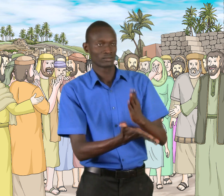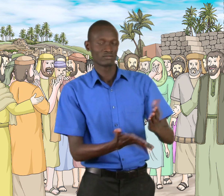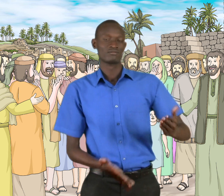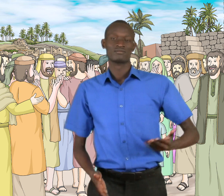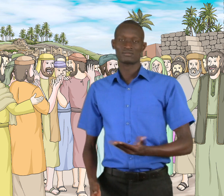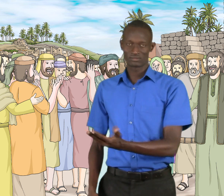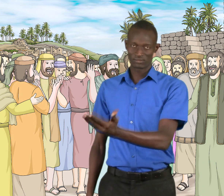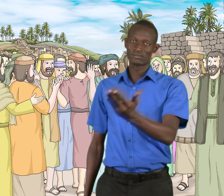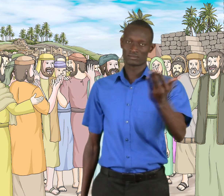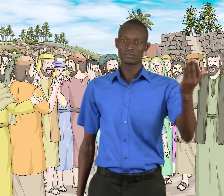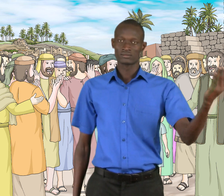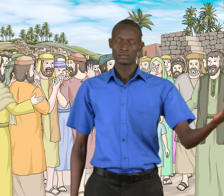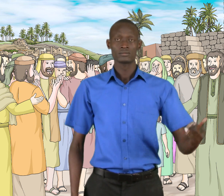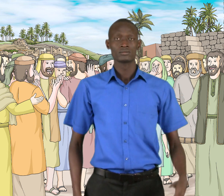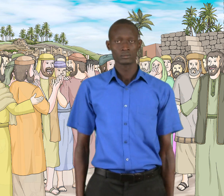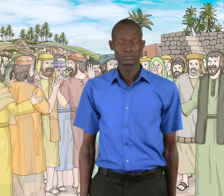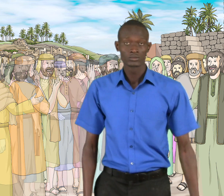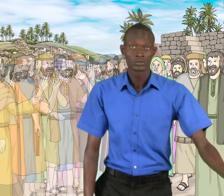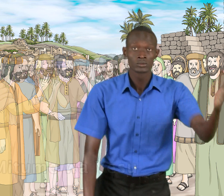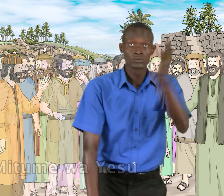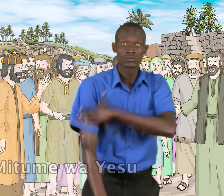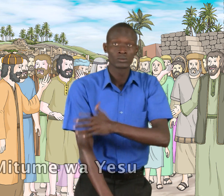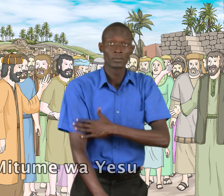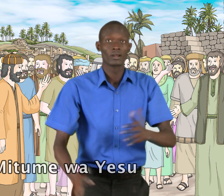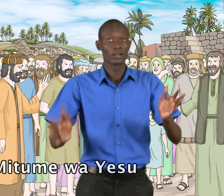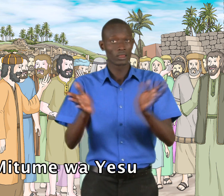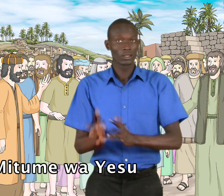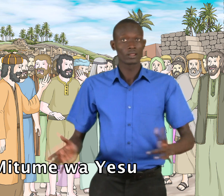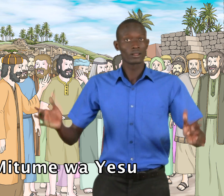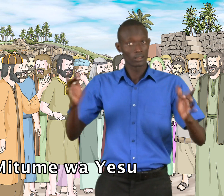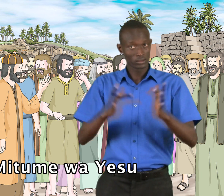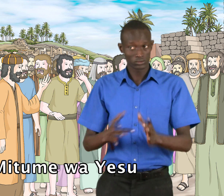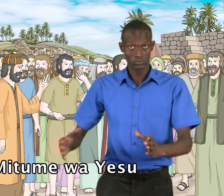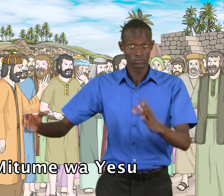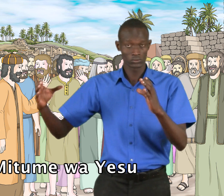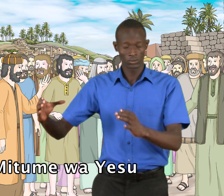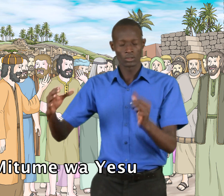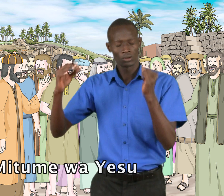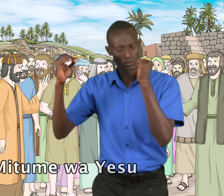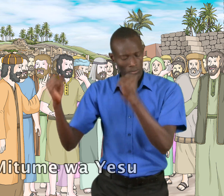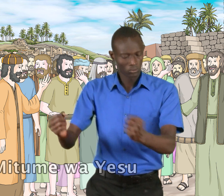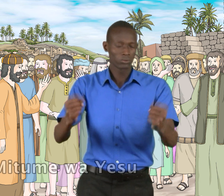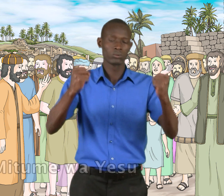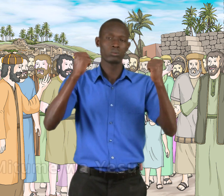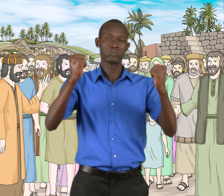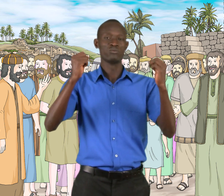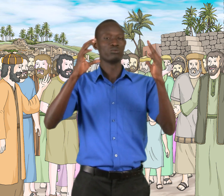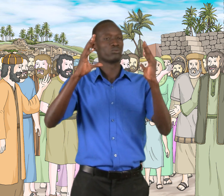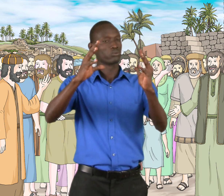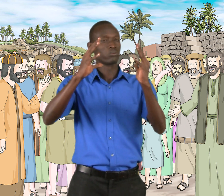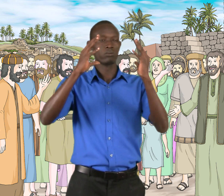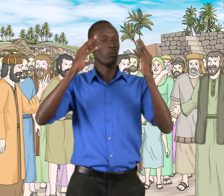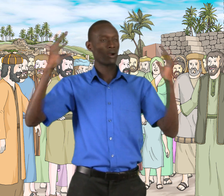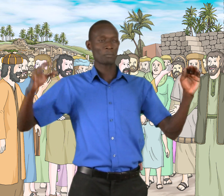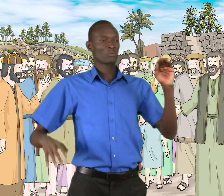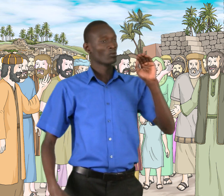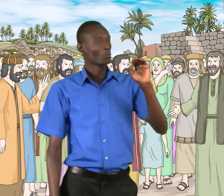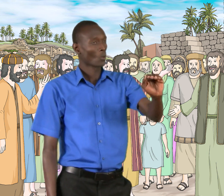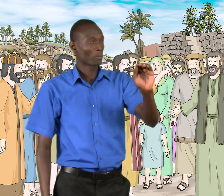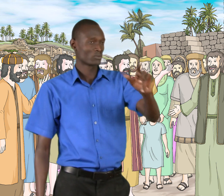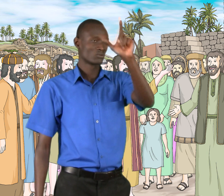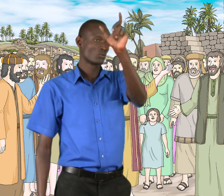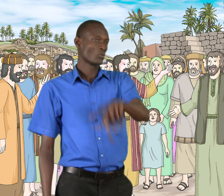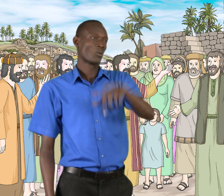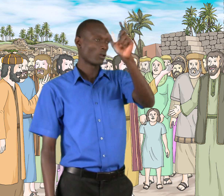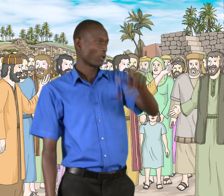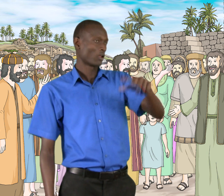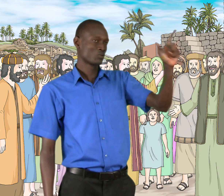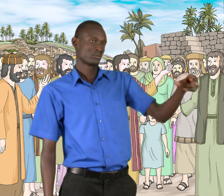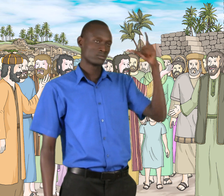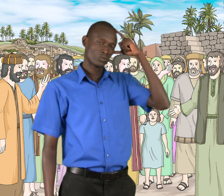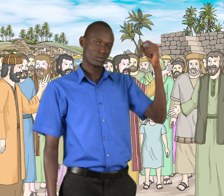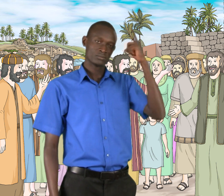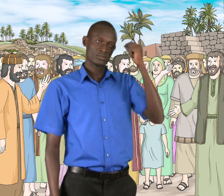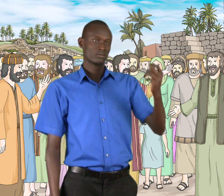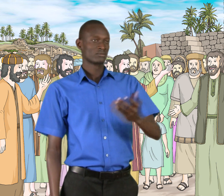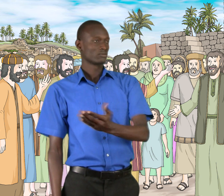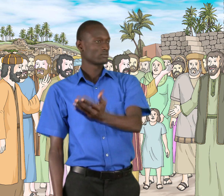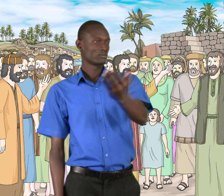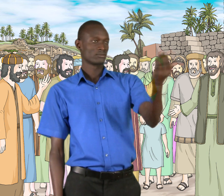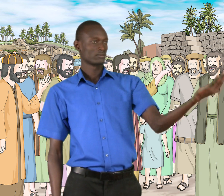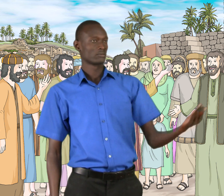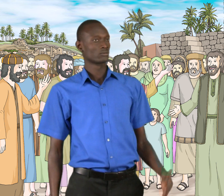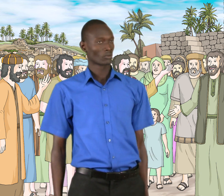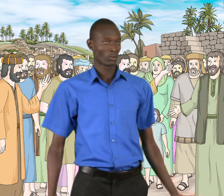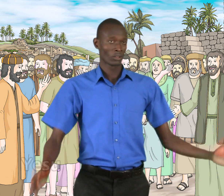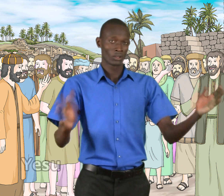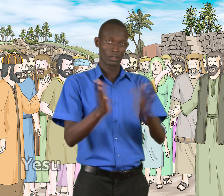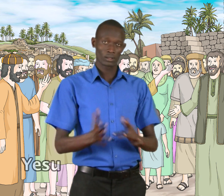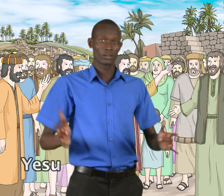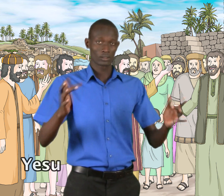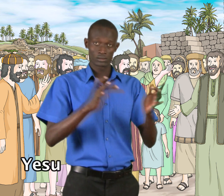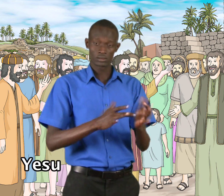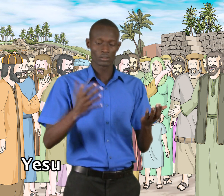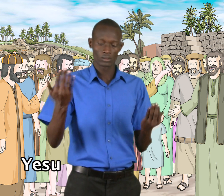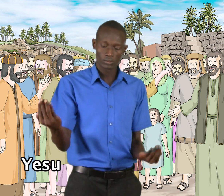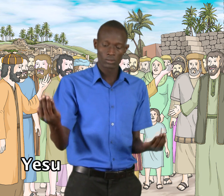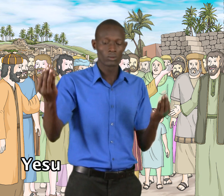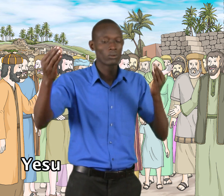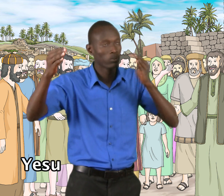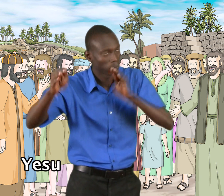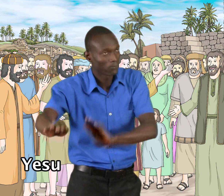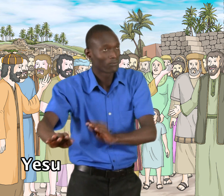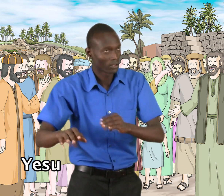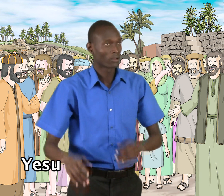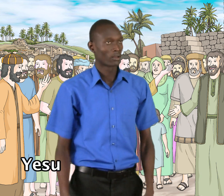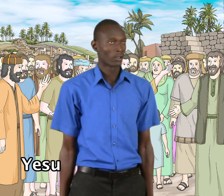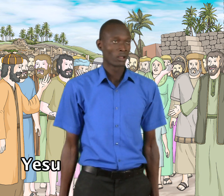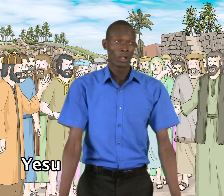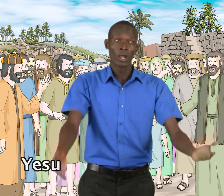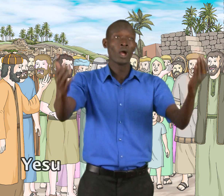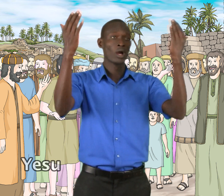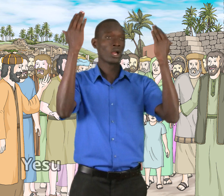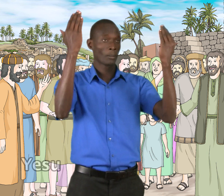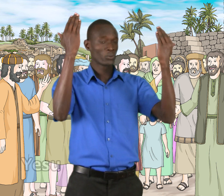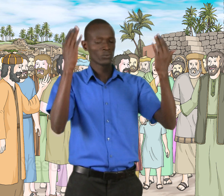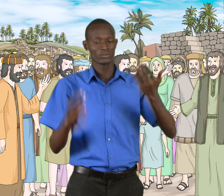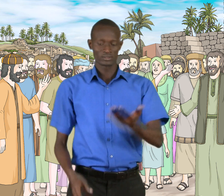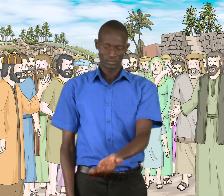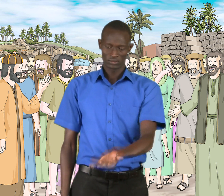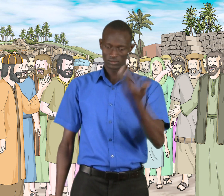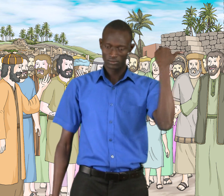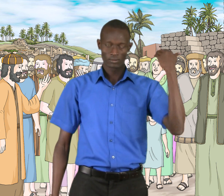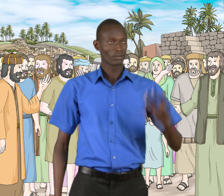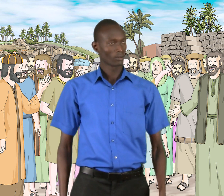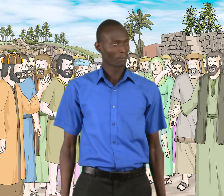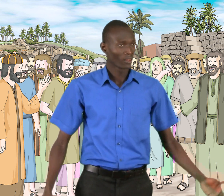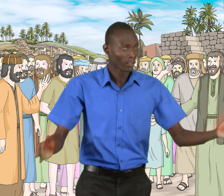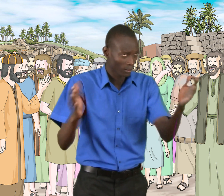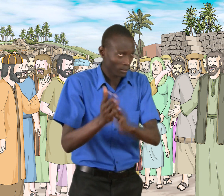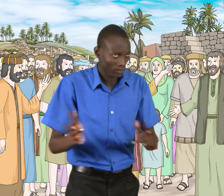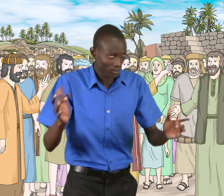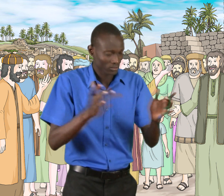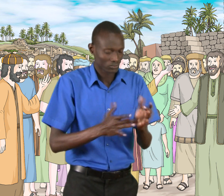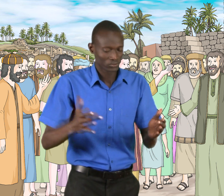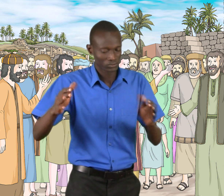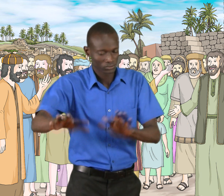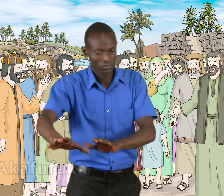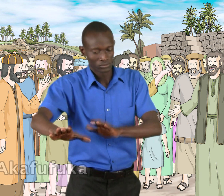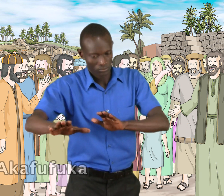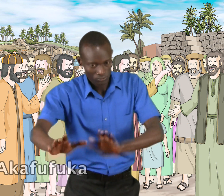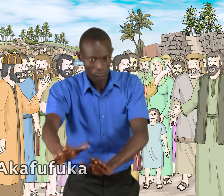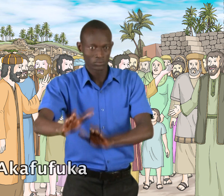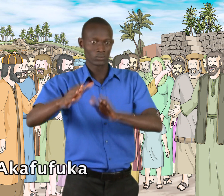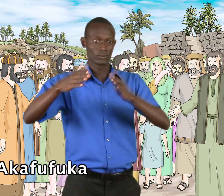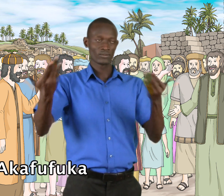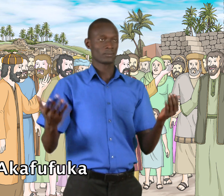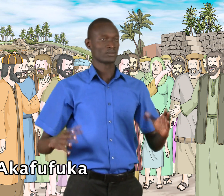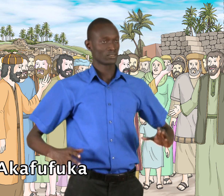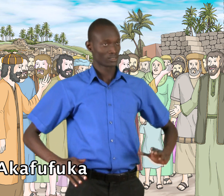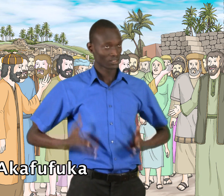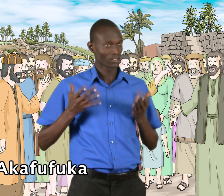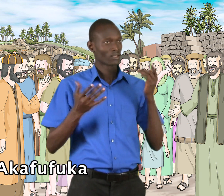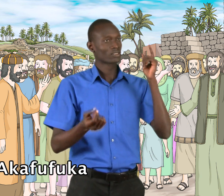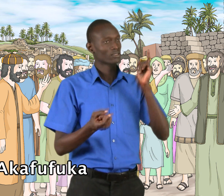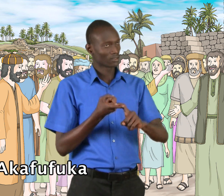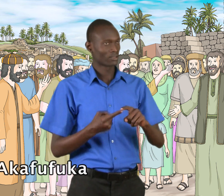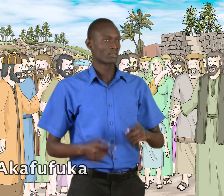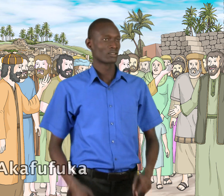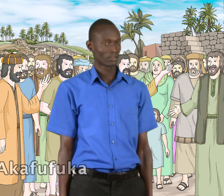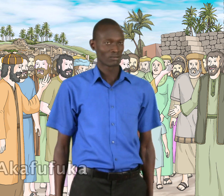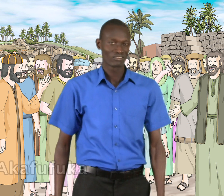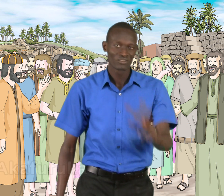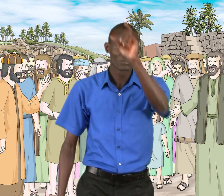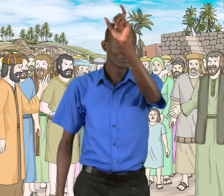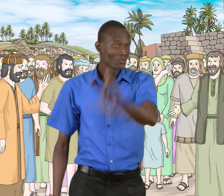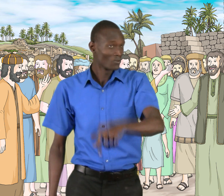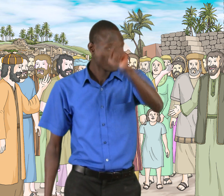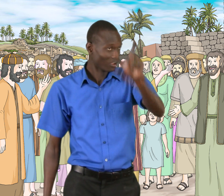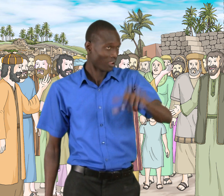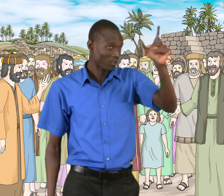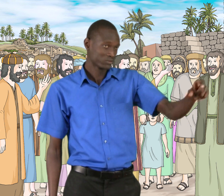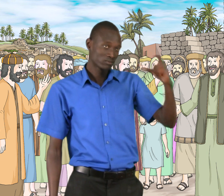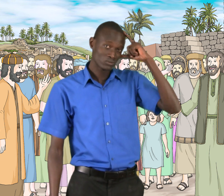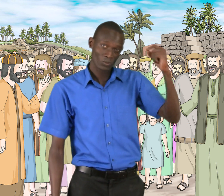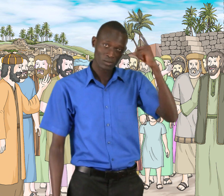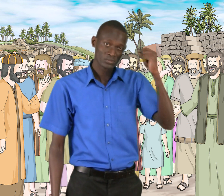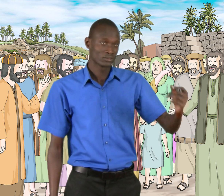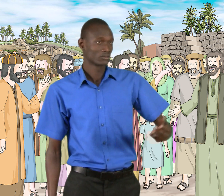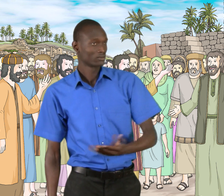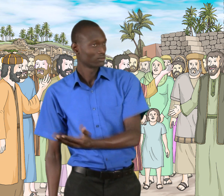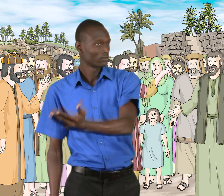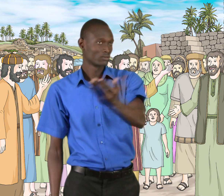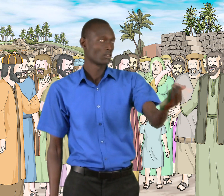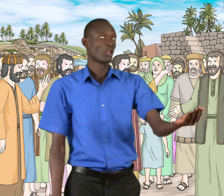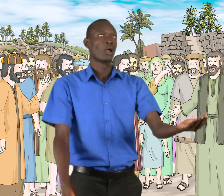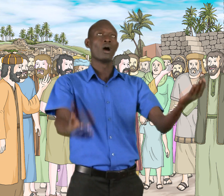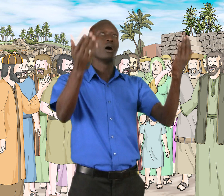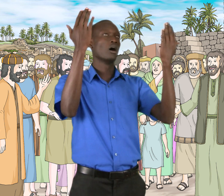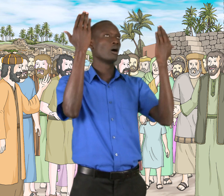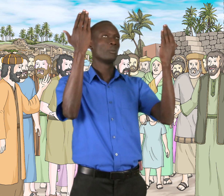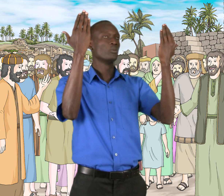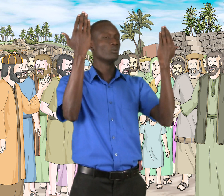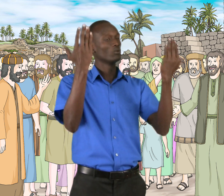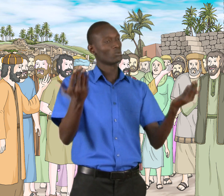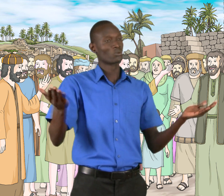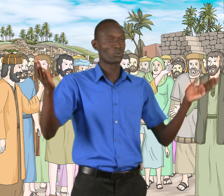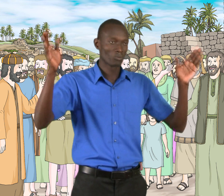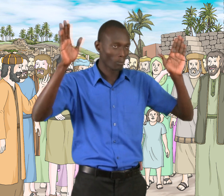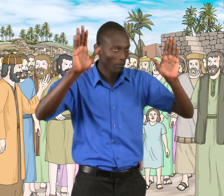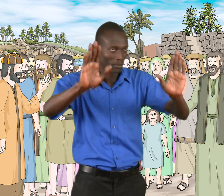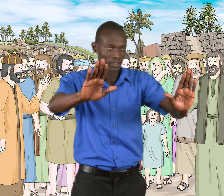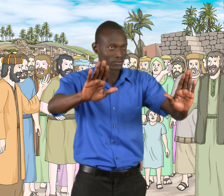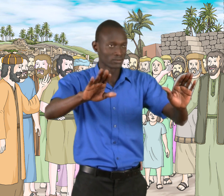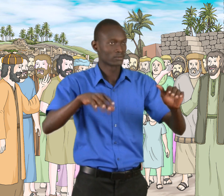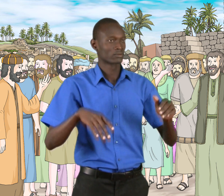With great power the apostles continued to give their testimony about the resurrection of the Lord Jesus.